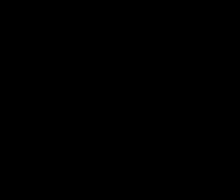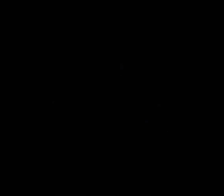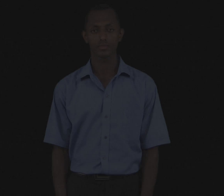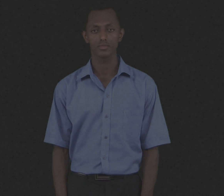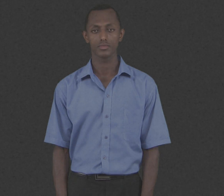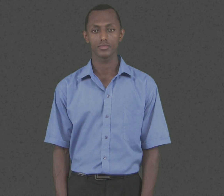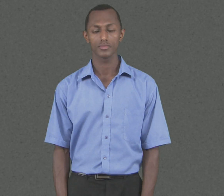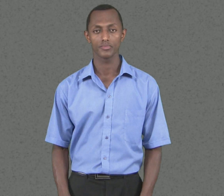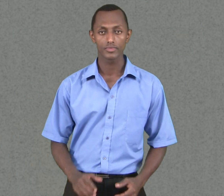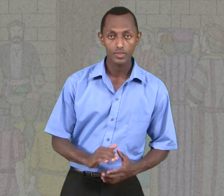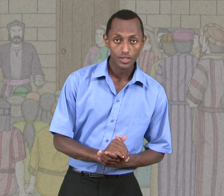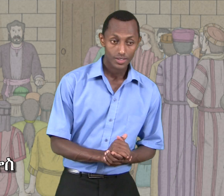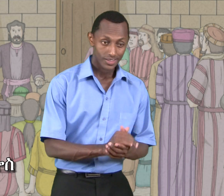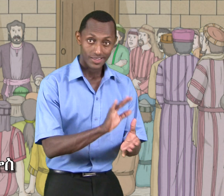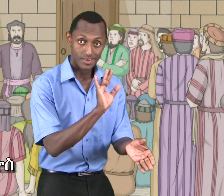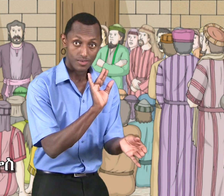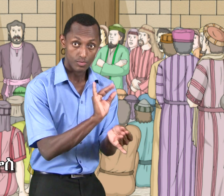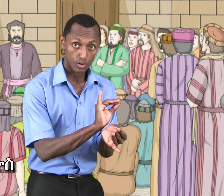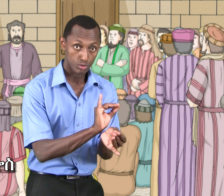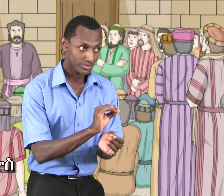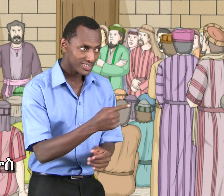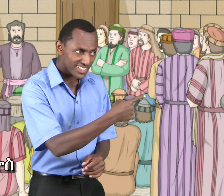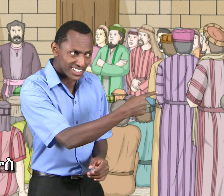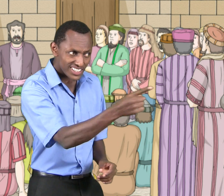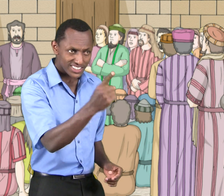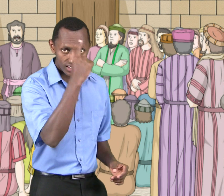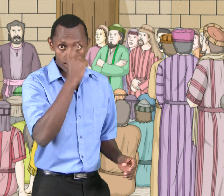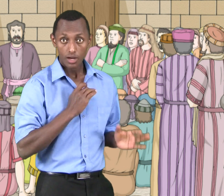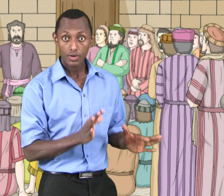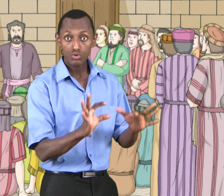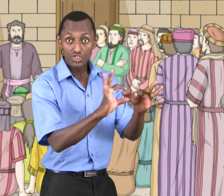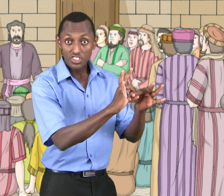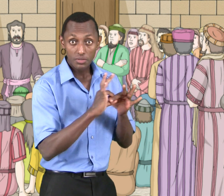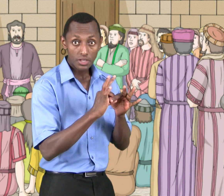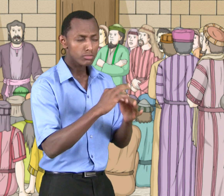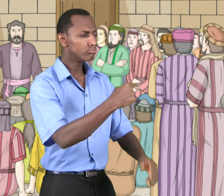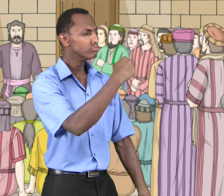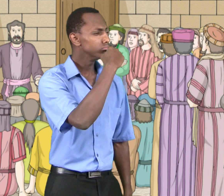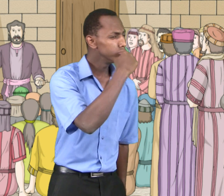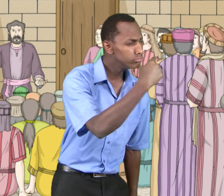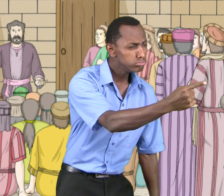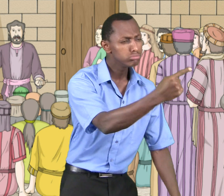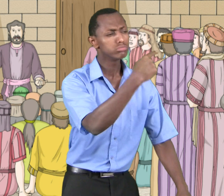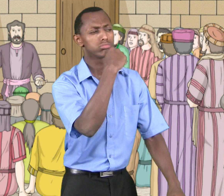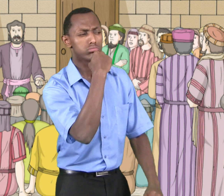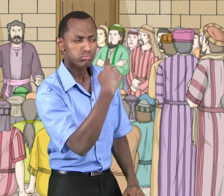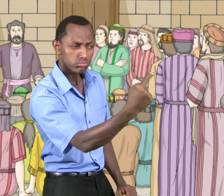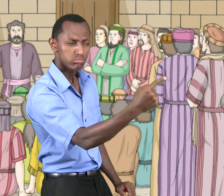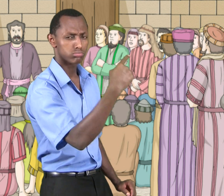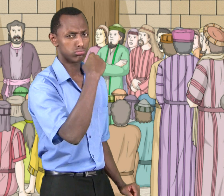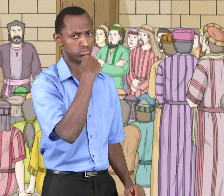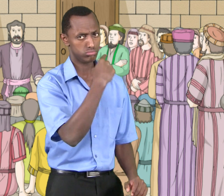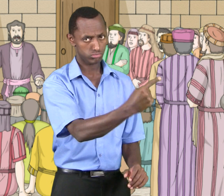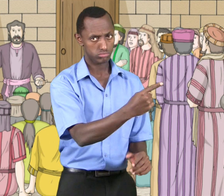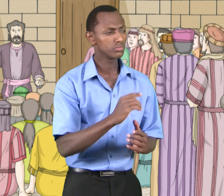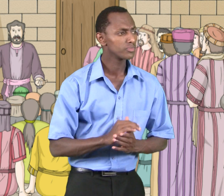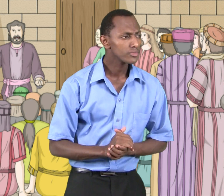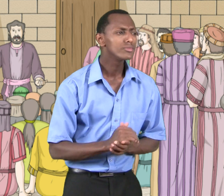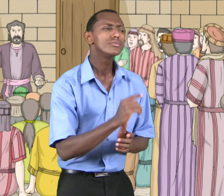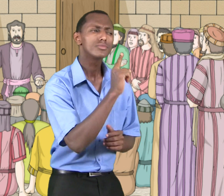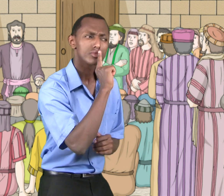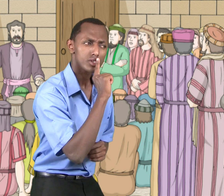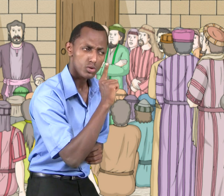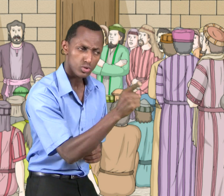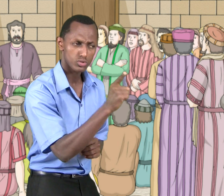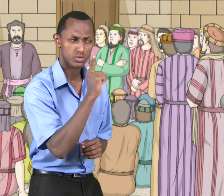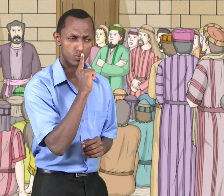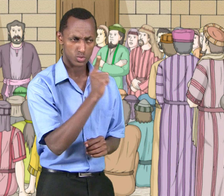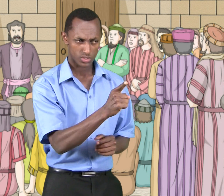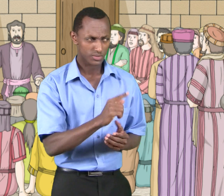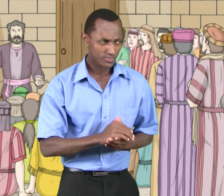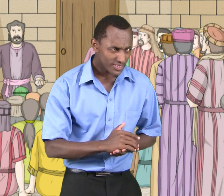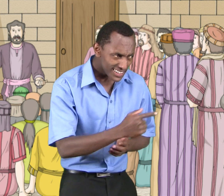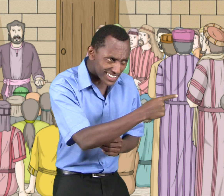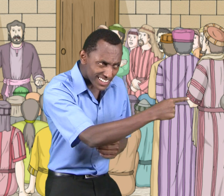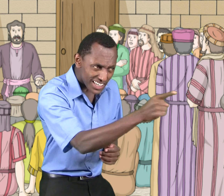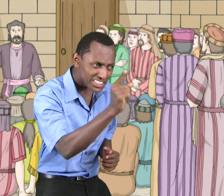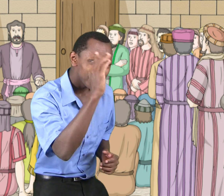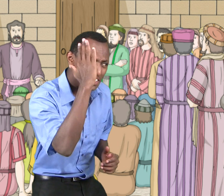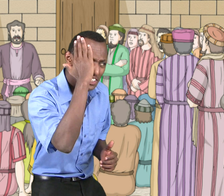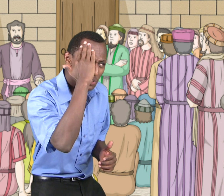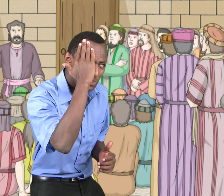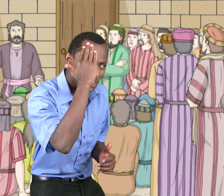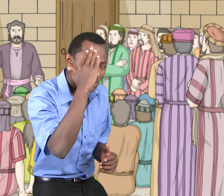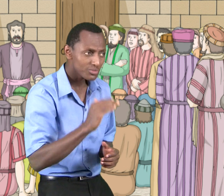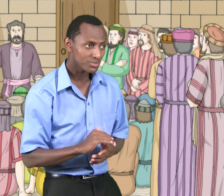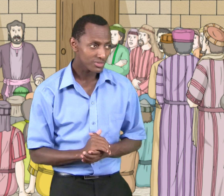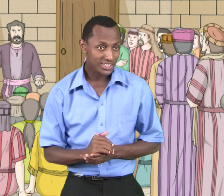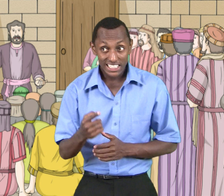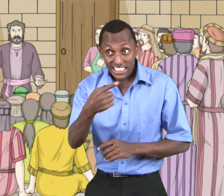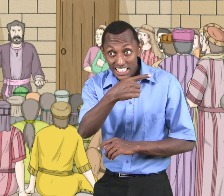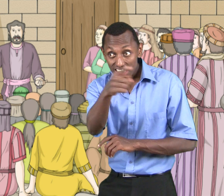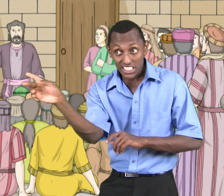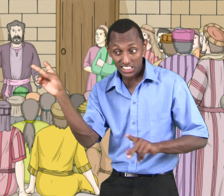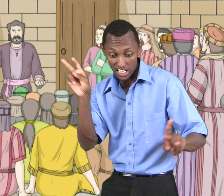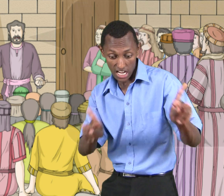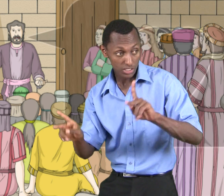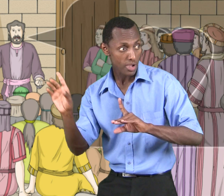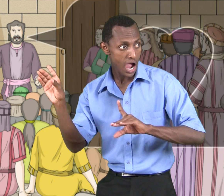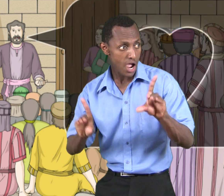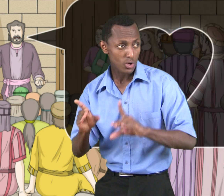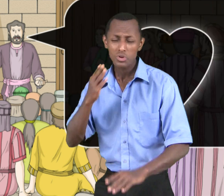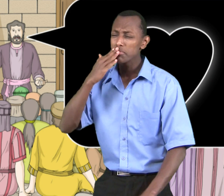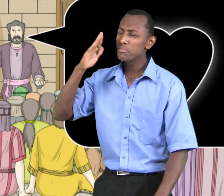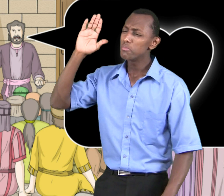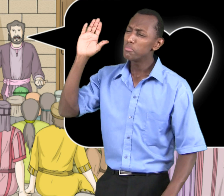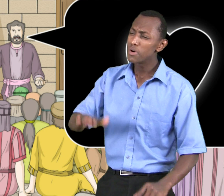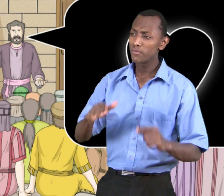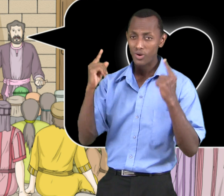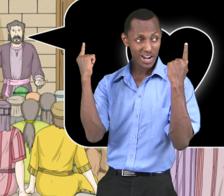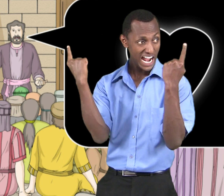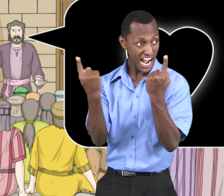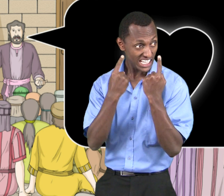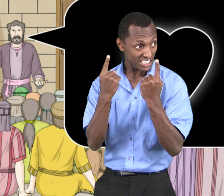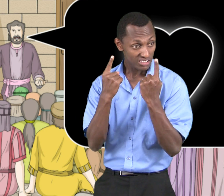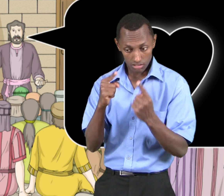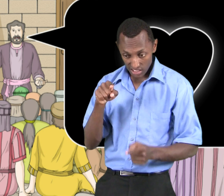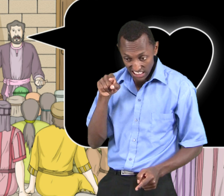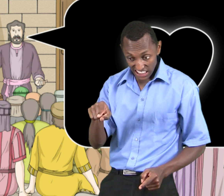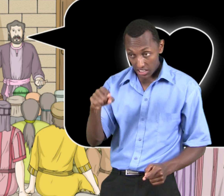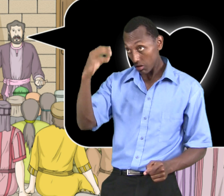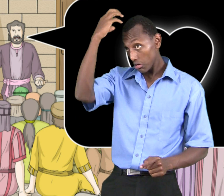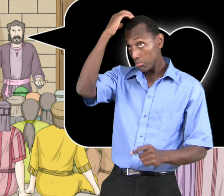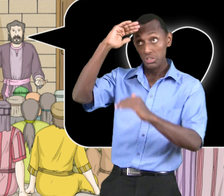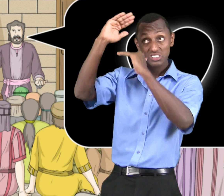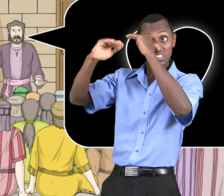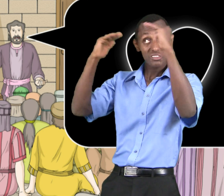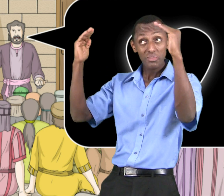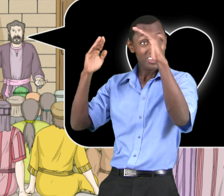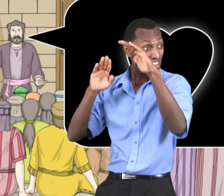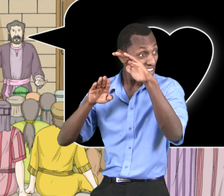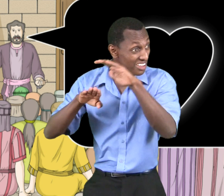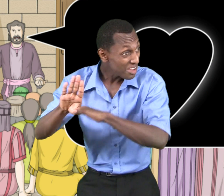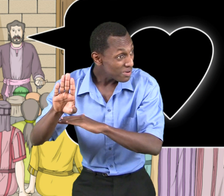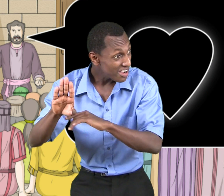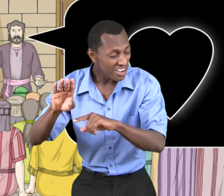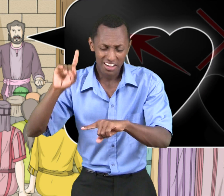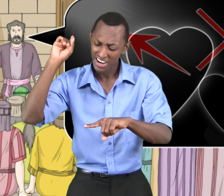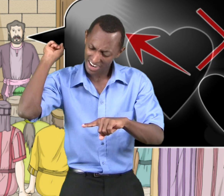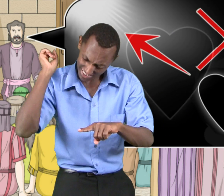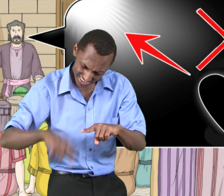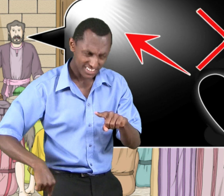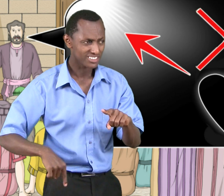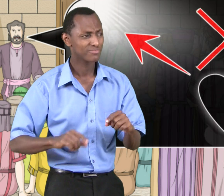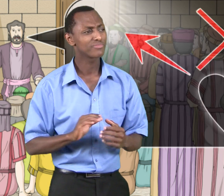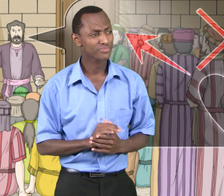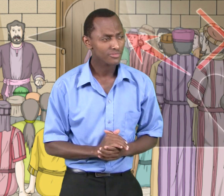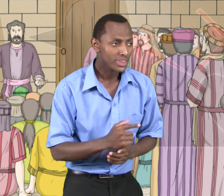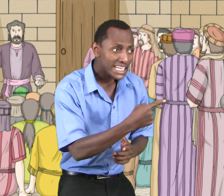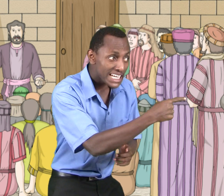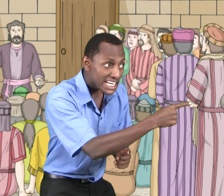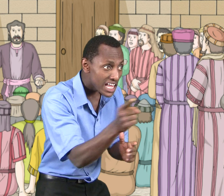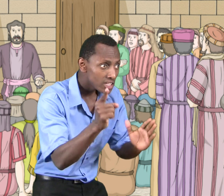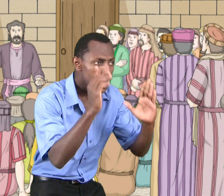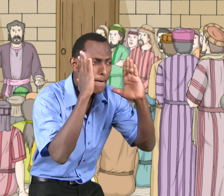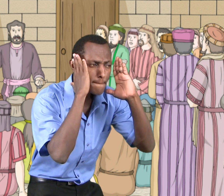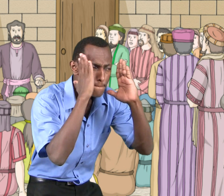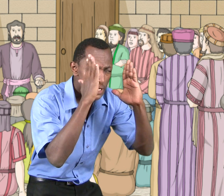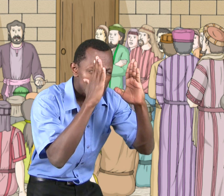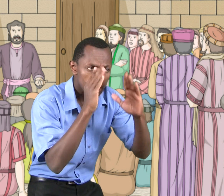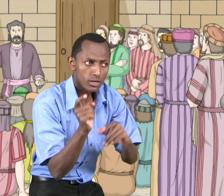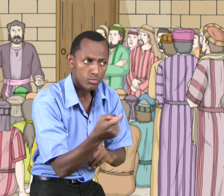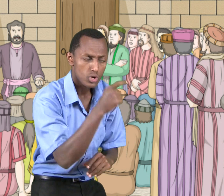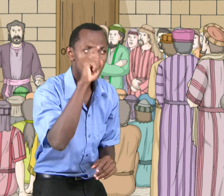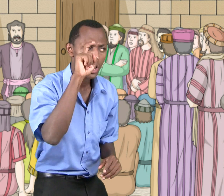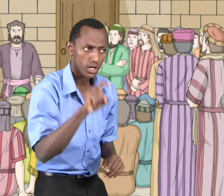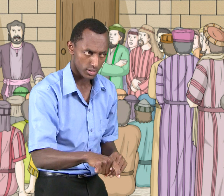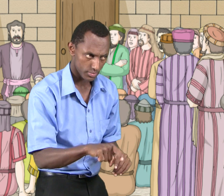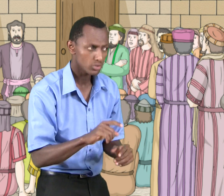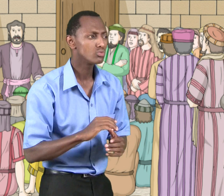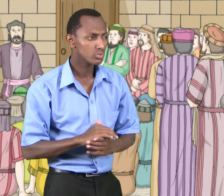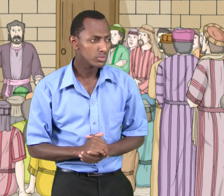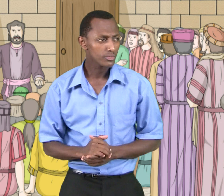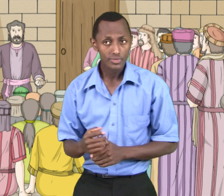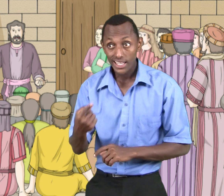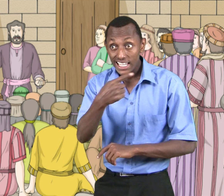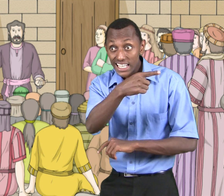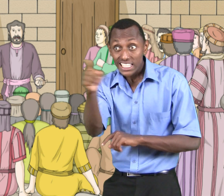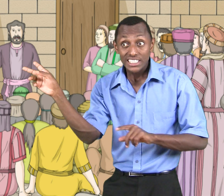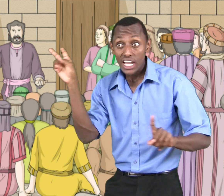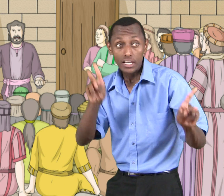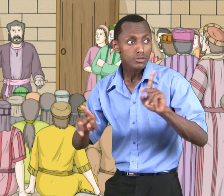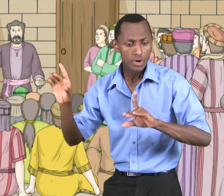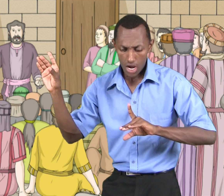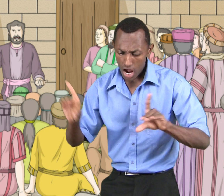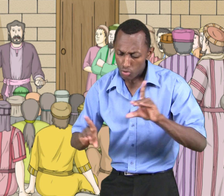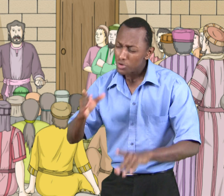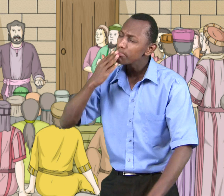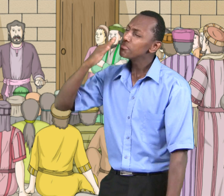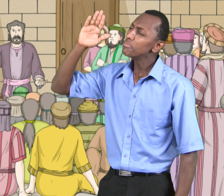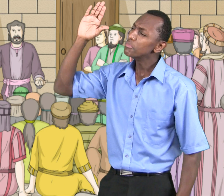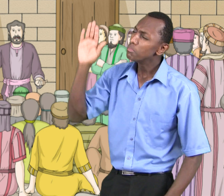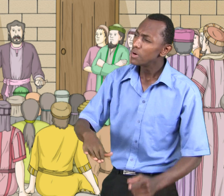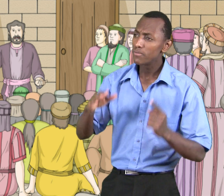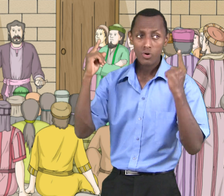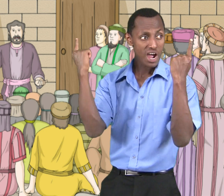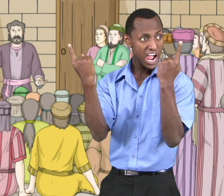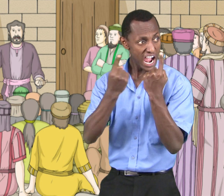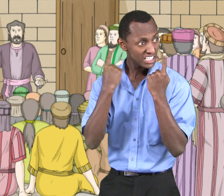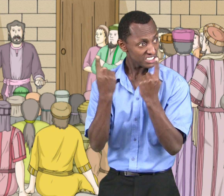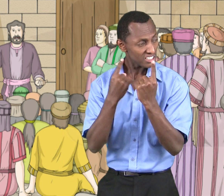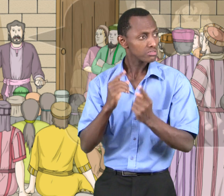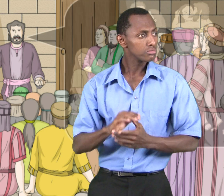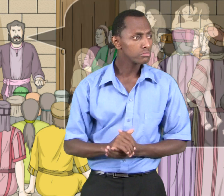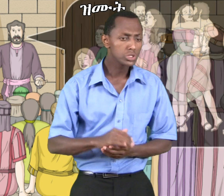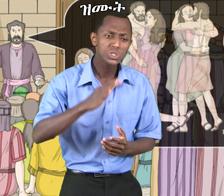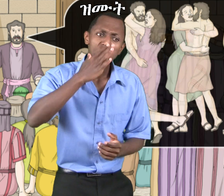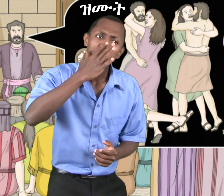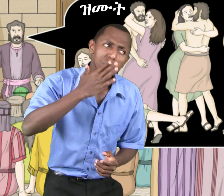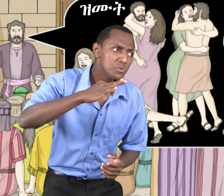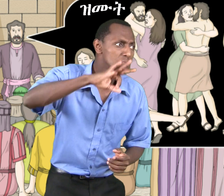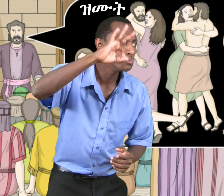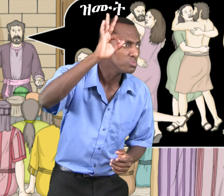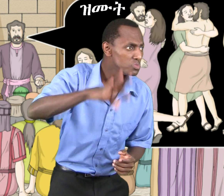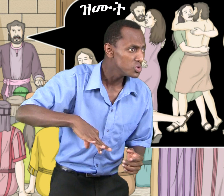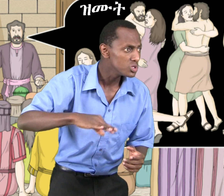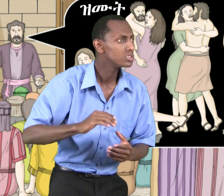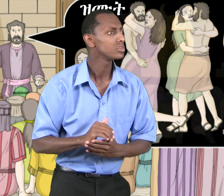Do you not know that the wicked will not inherit the kingdom of God?